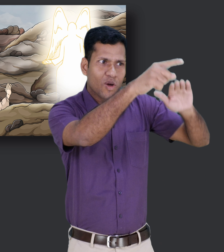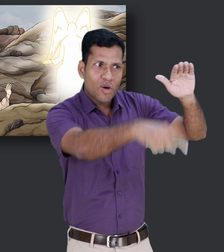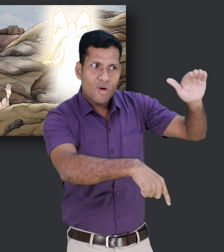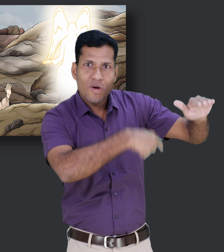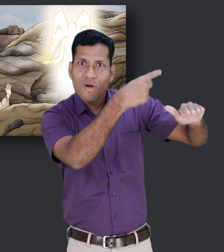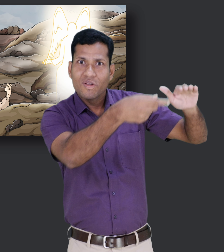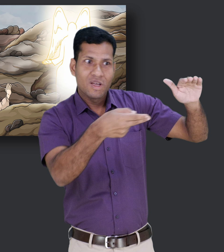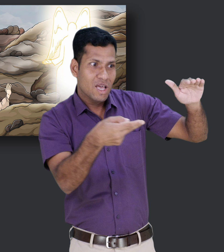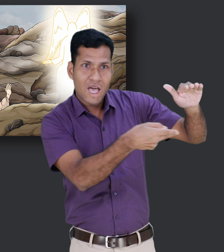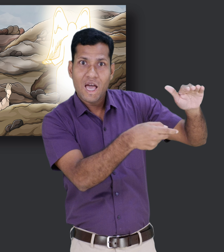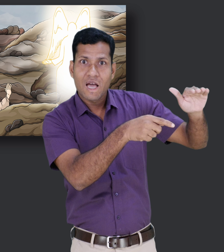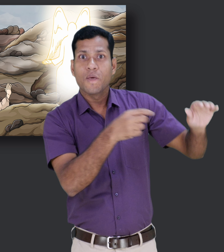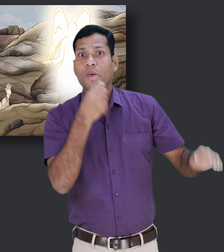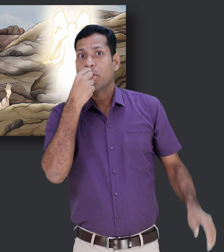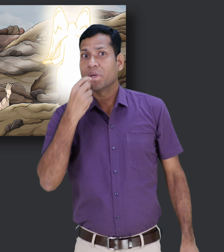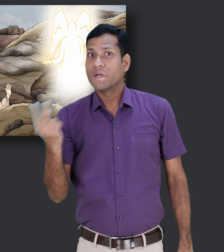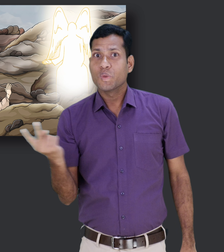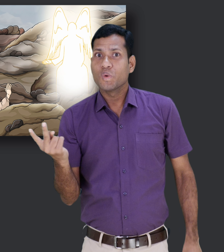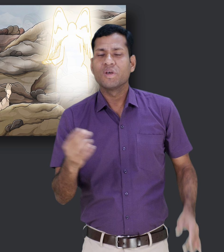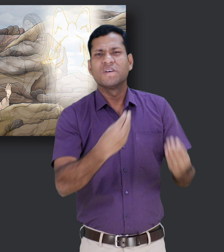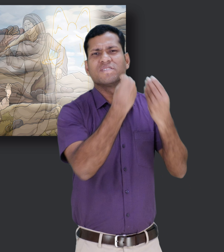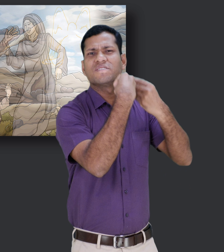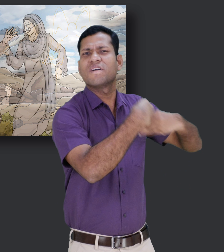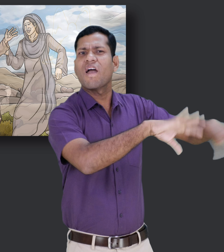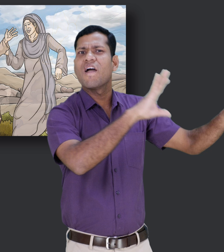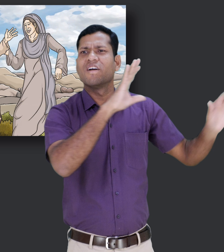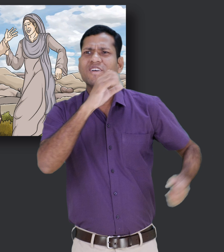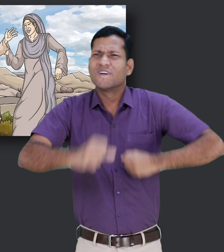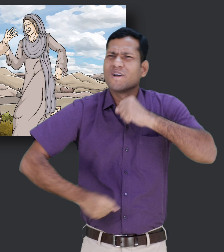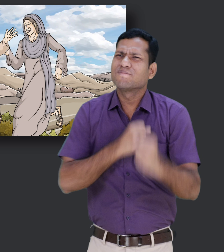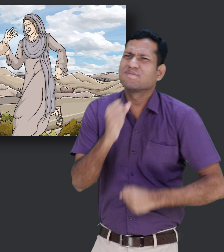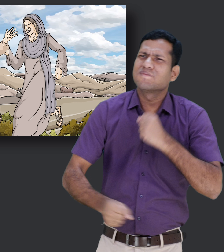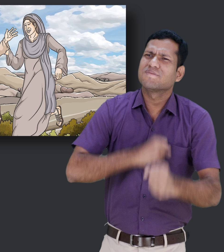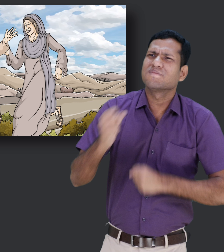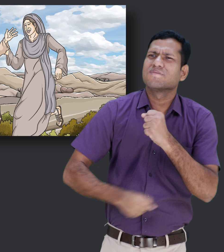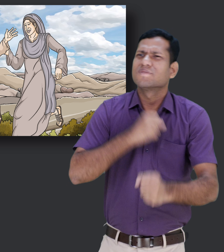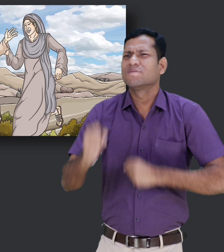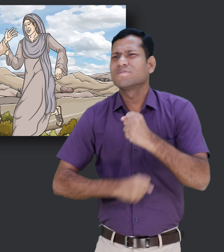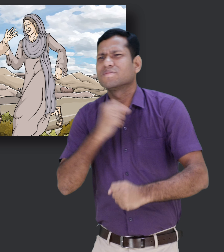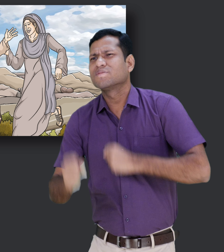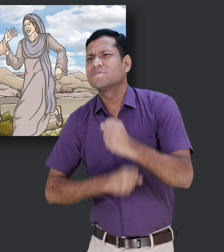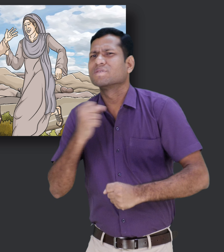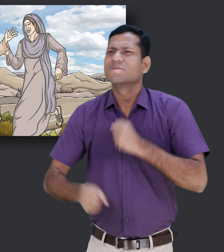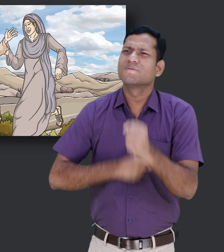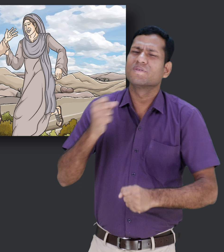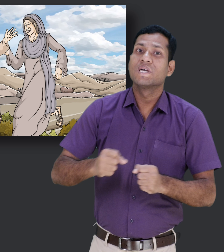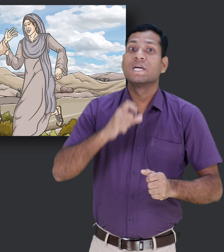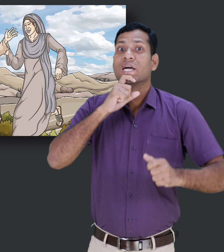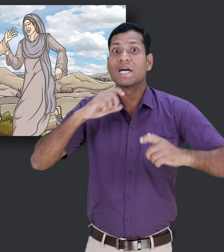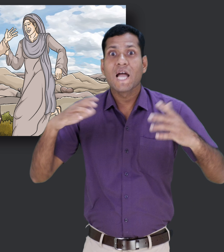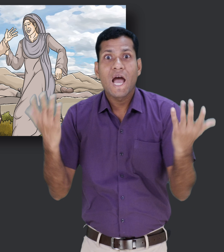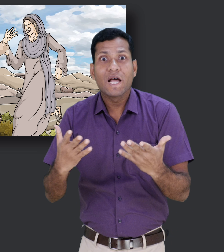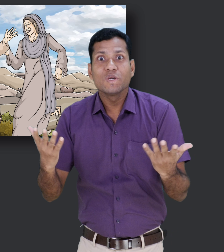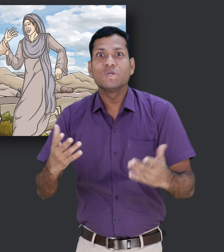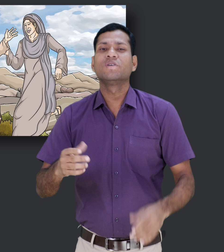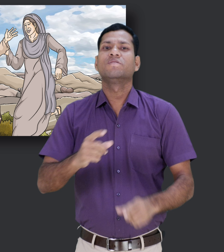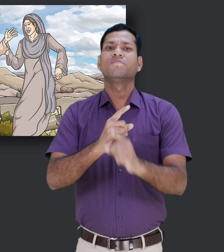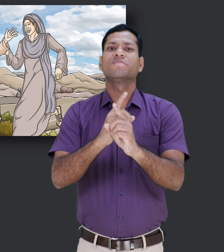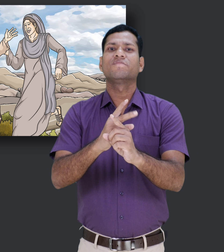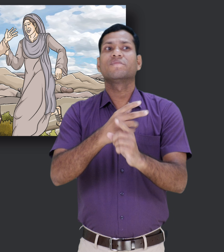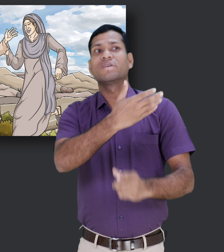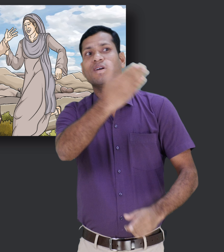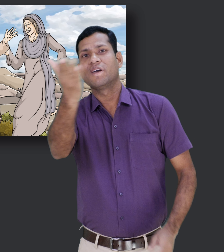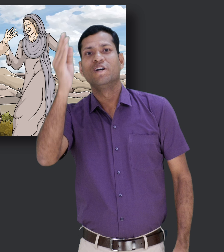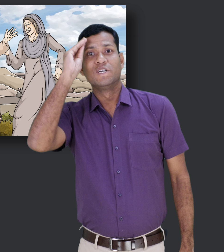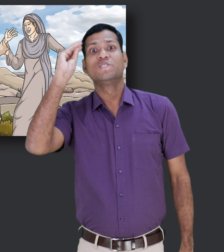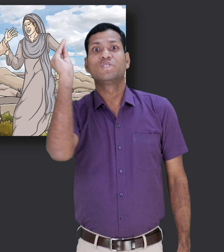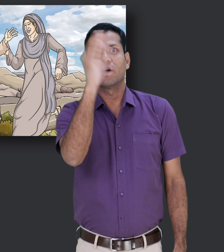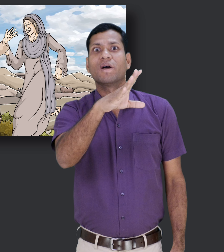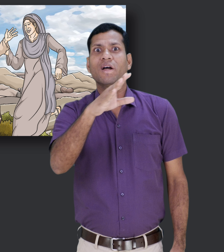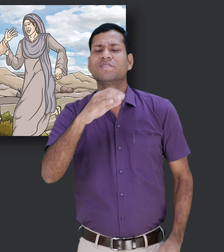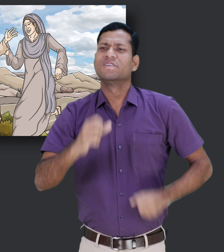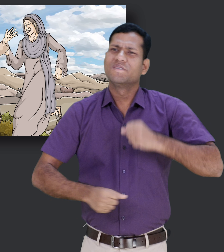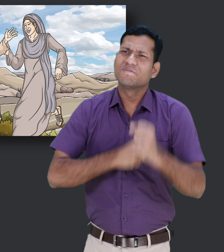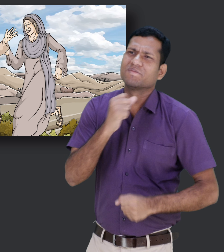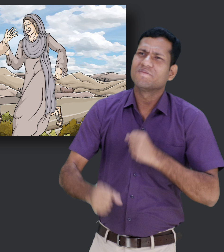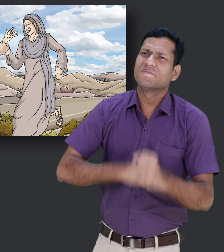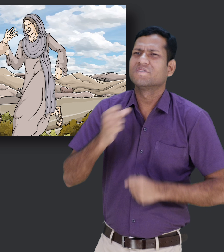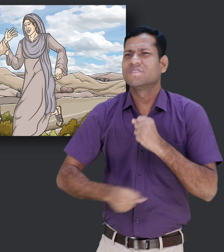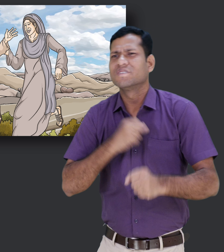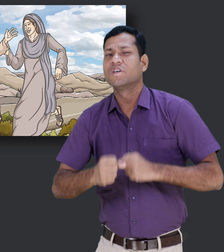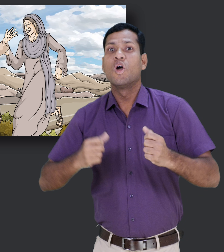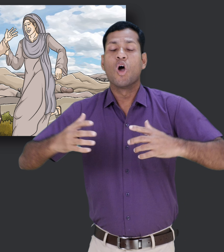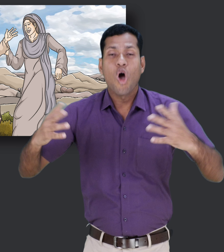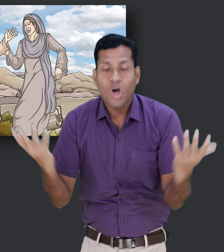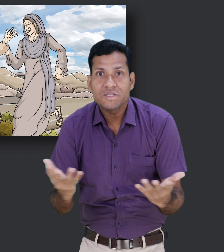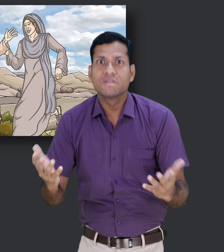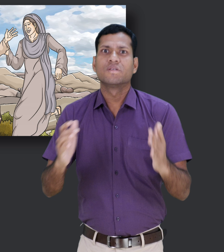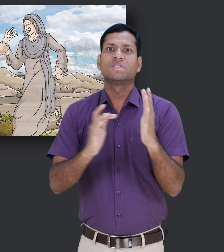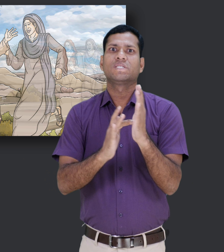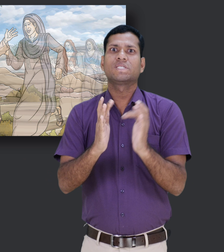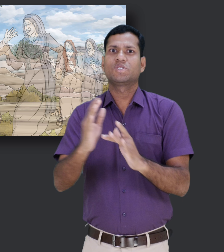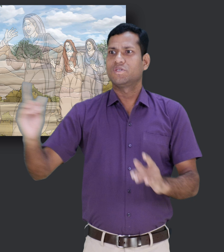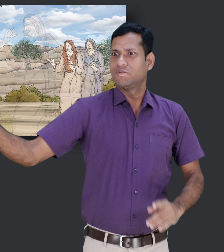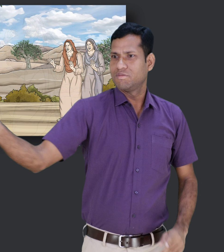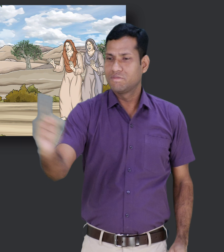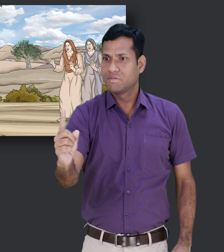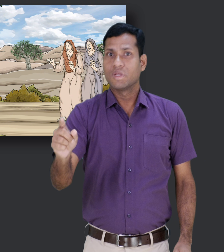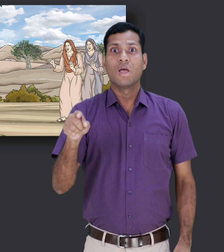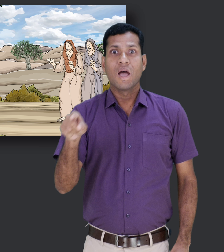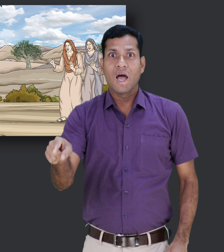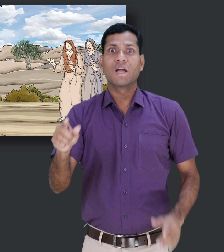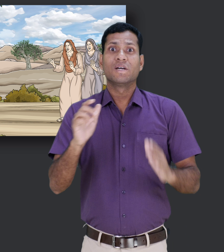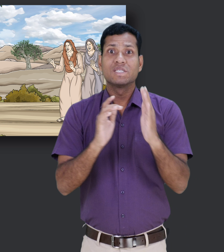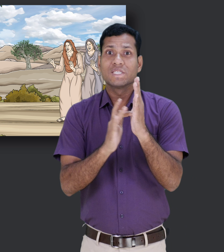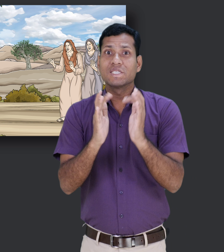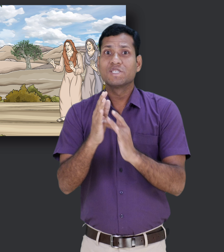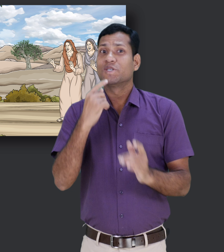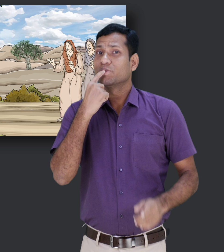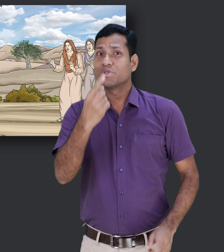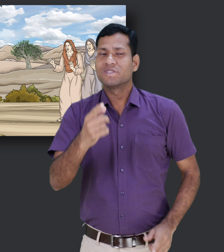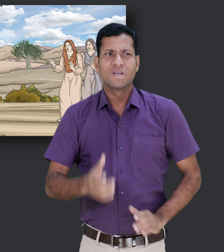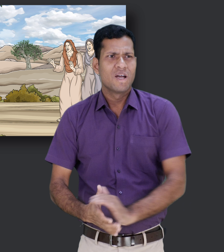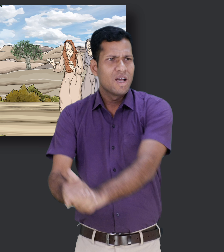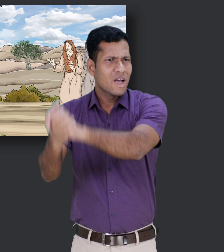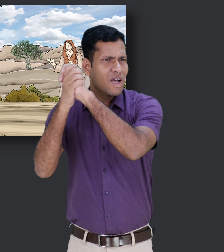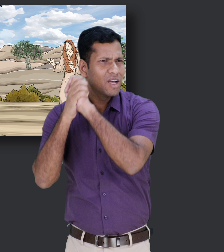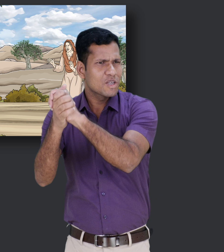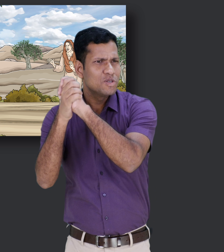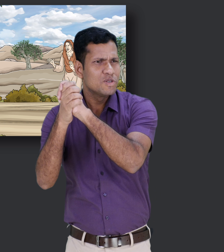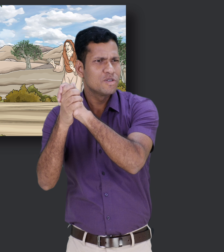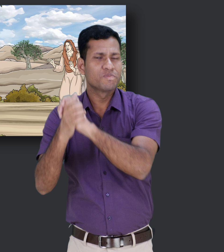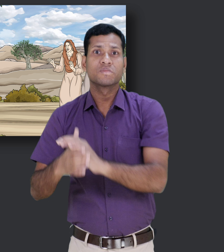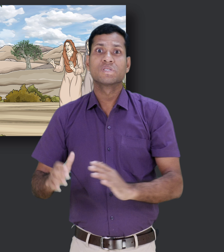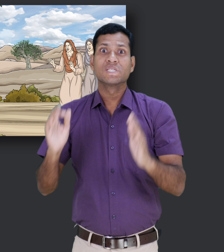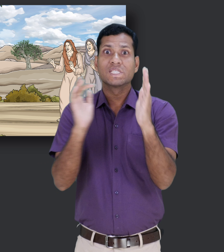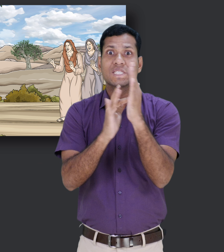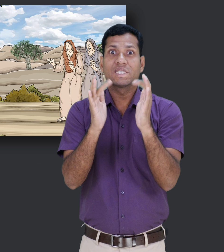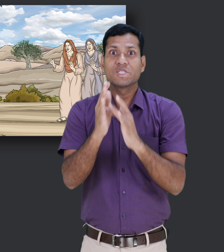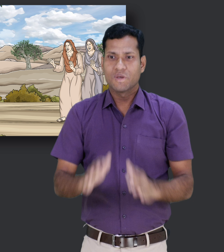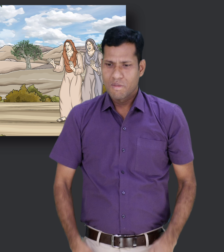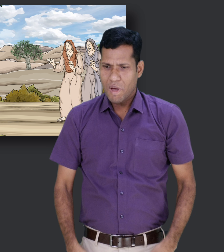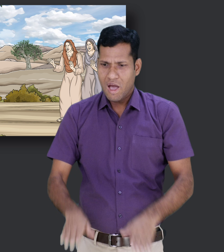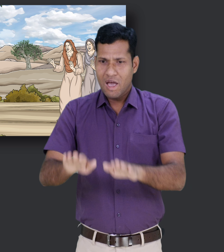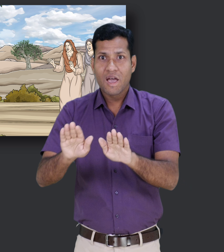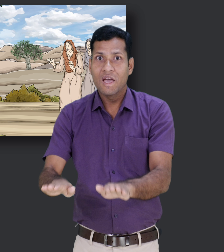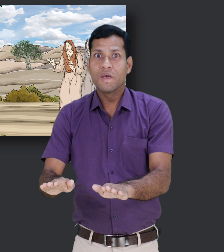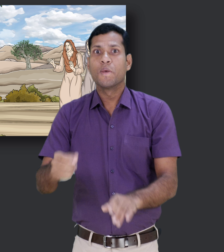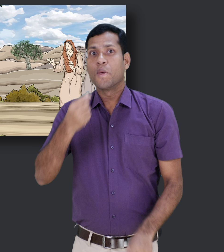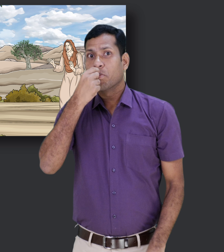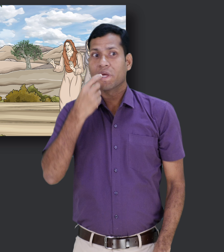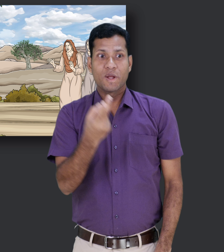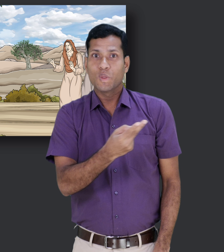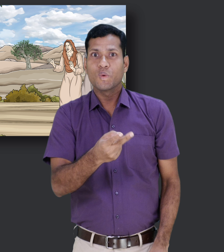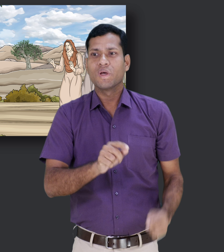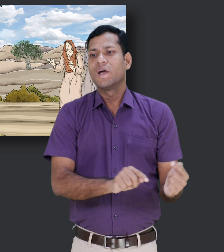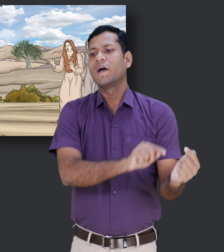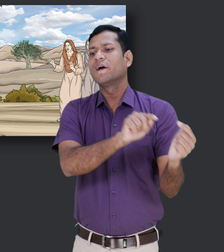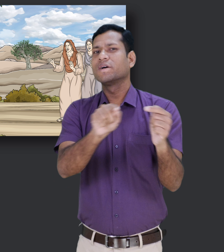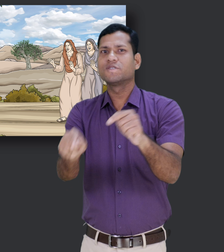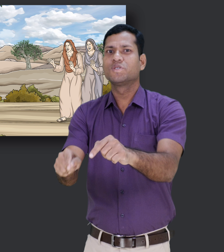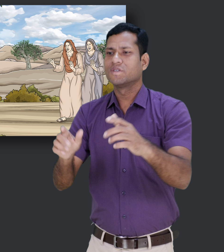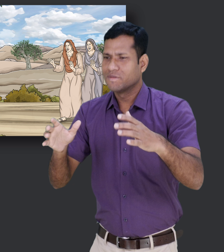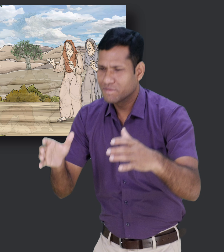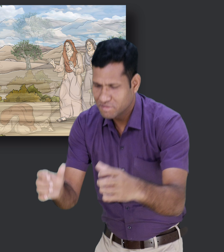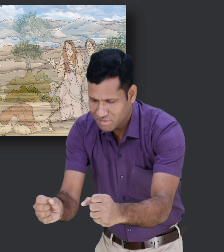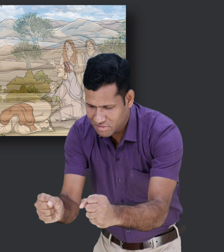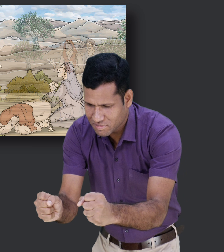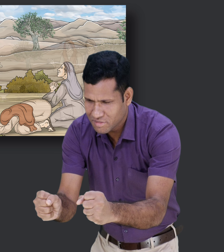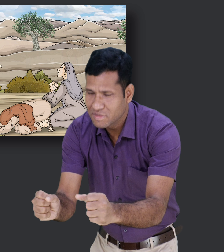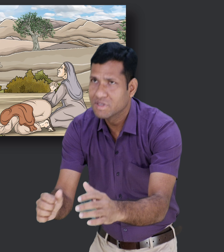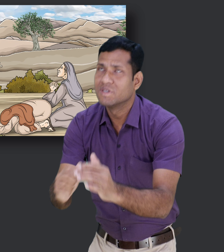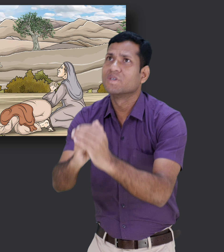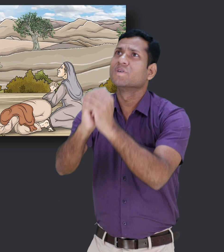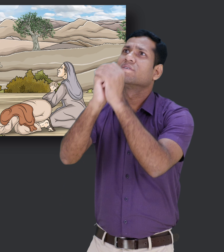So they hurried away from the tomb in fear and great joy, and ran to tell His disciples. Suddenly Jesus met them and said, “Greetings!”